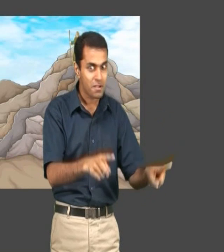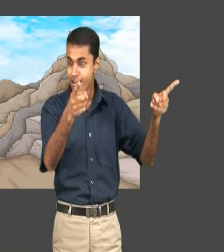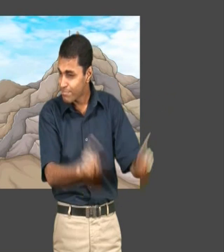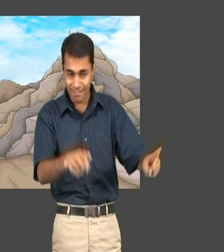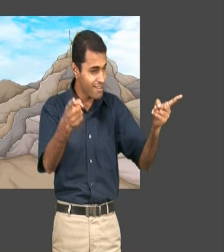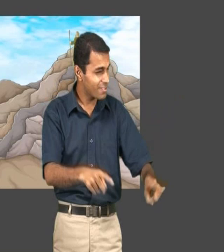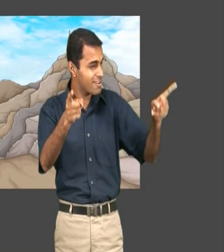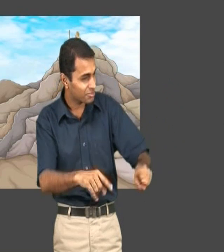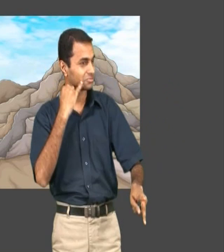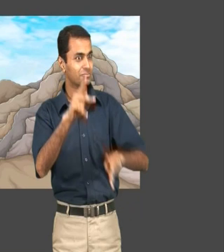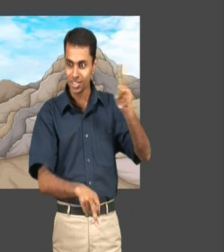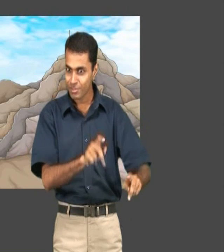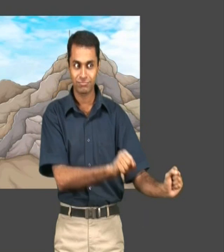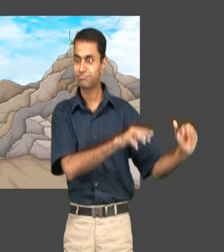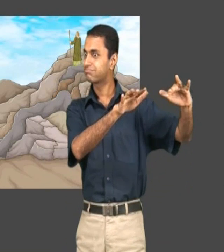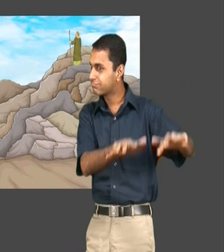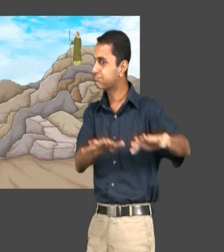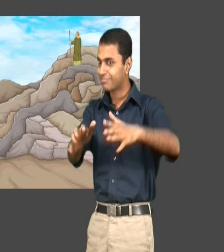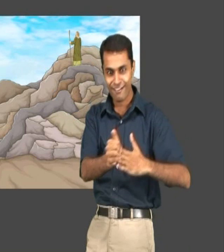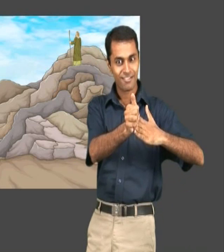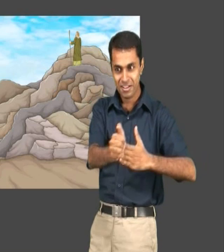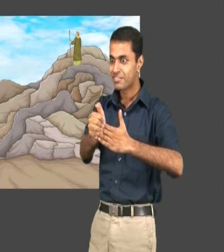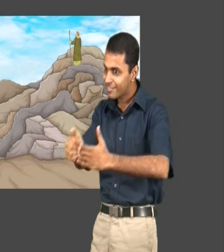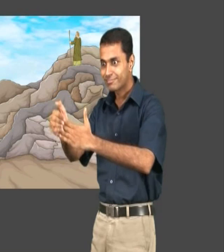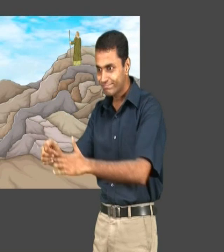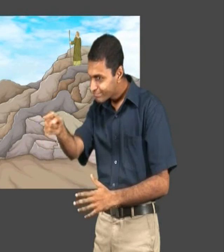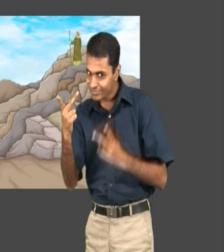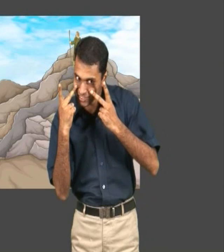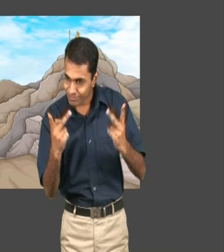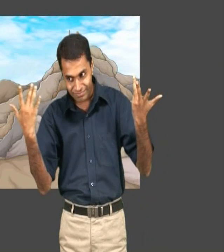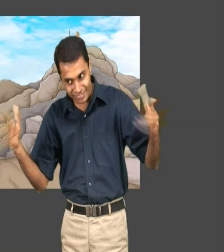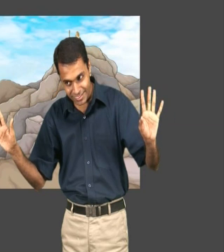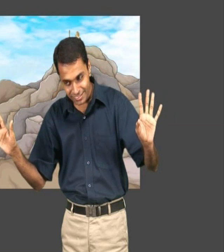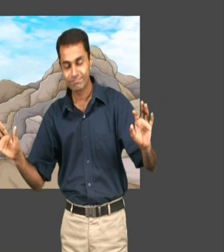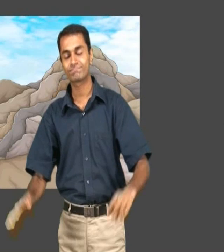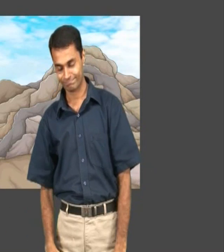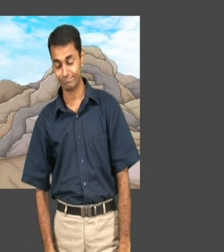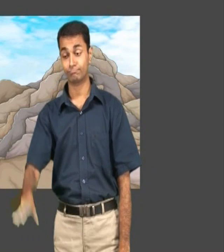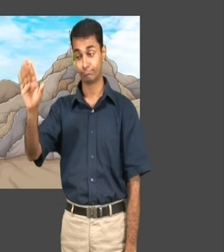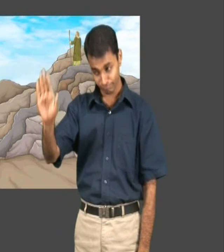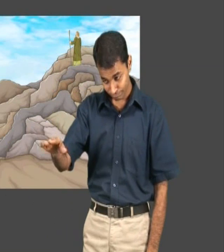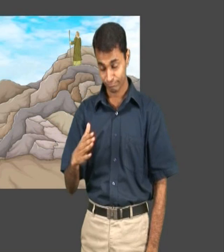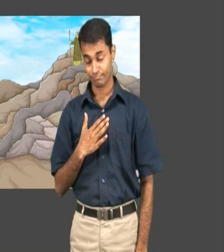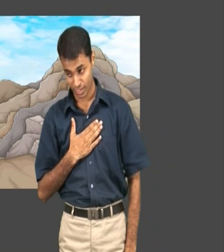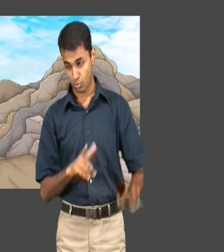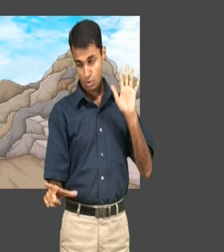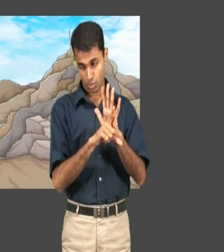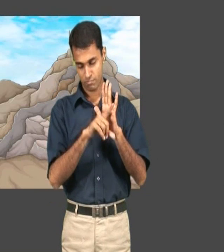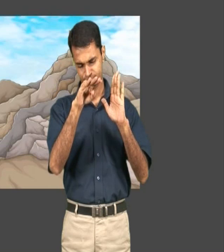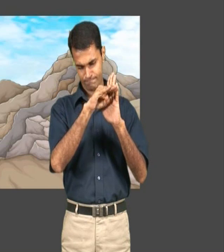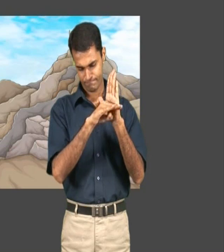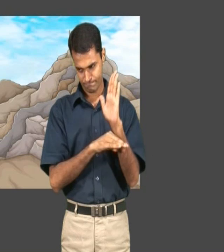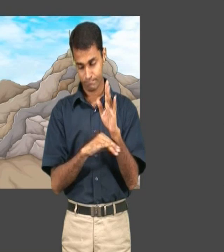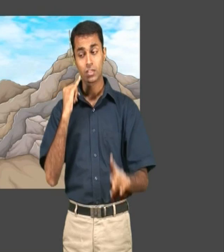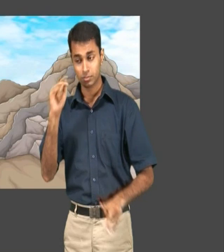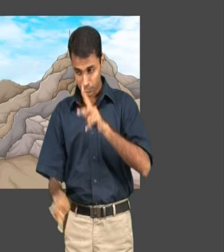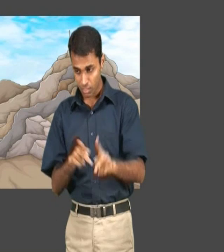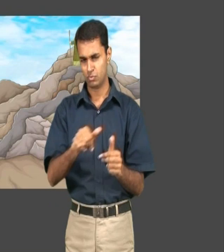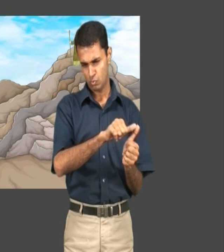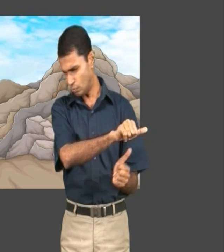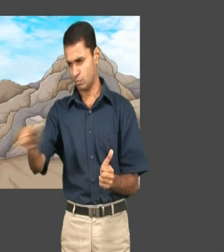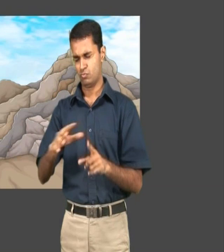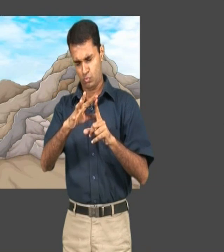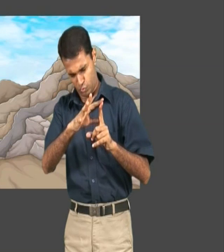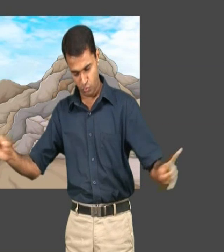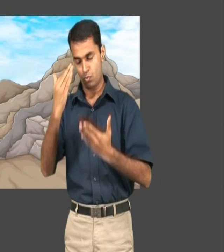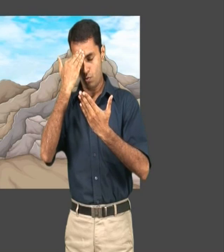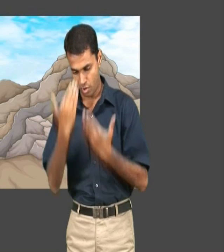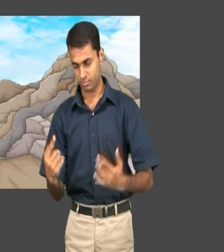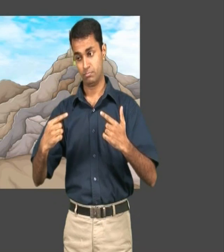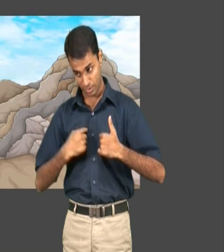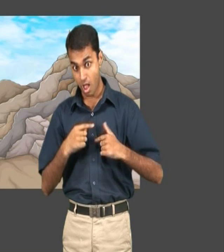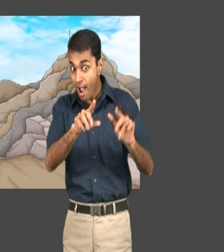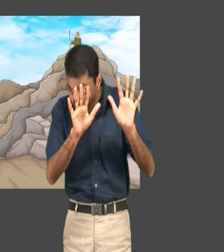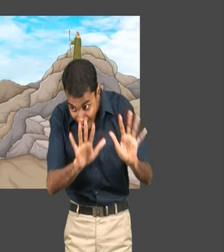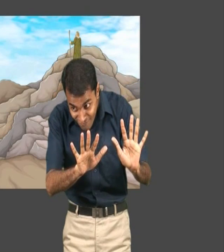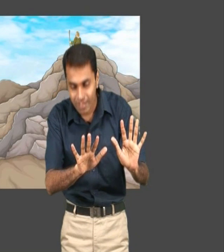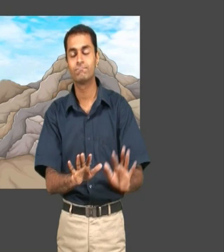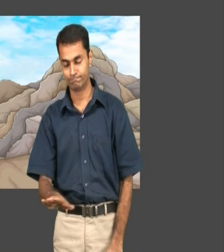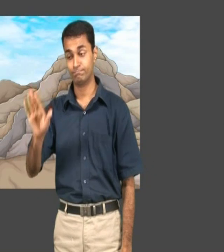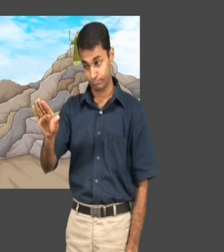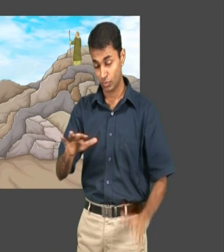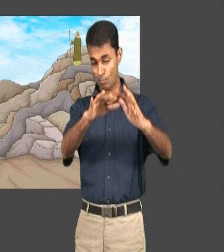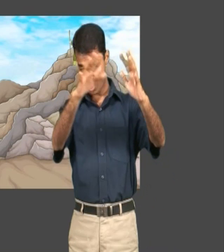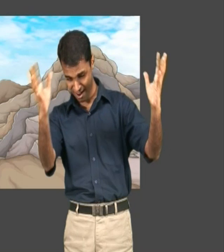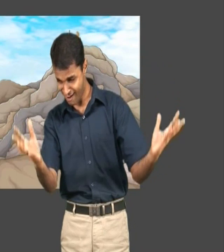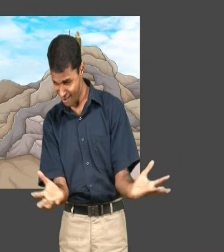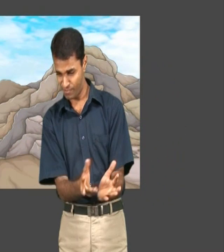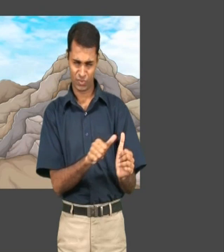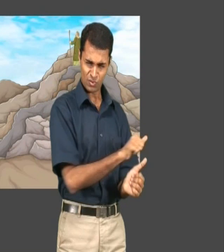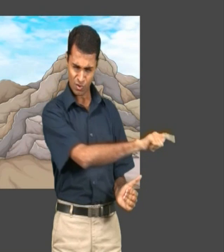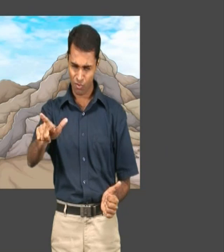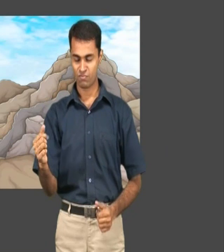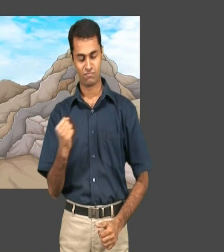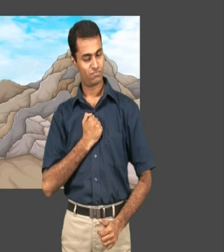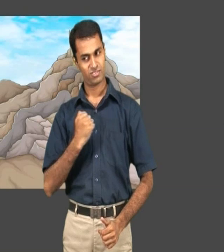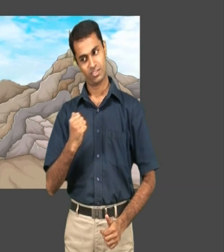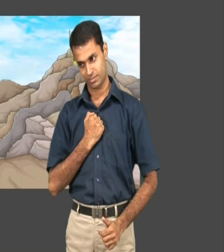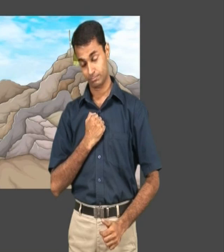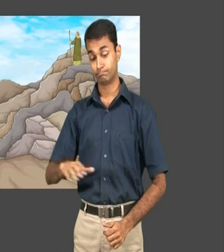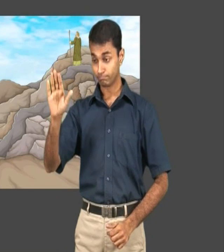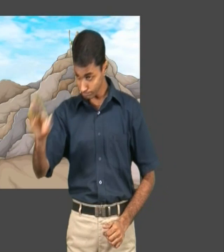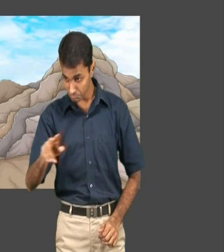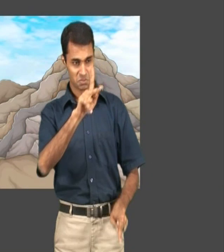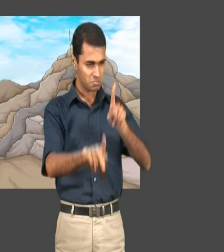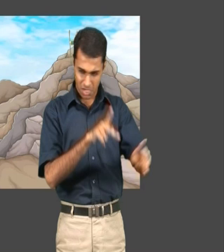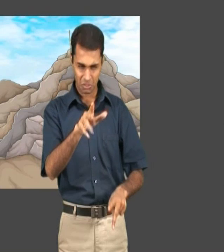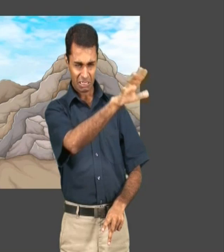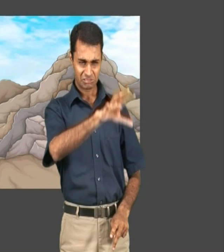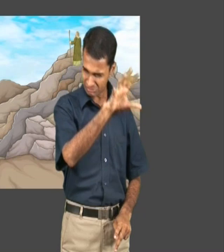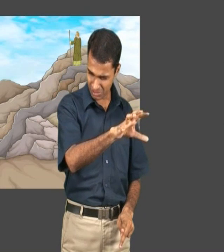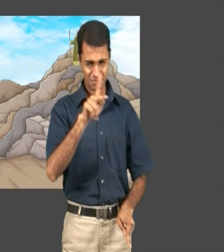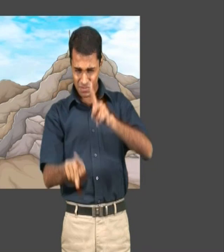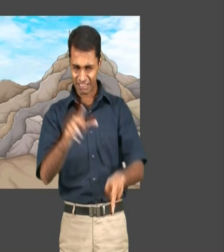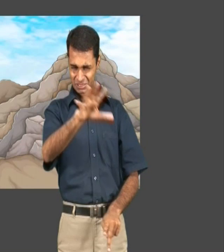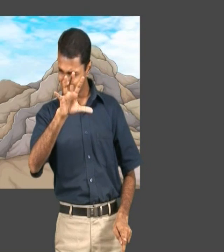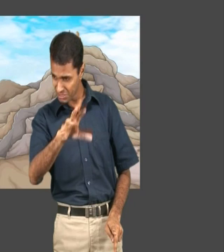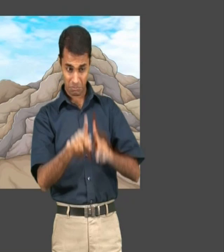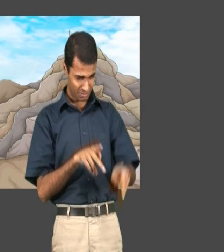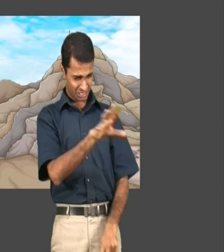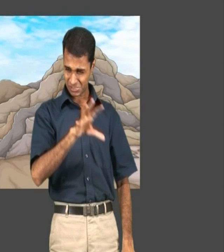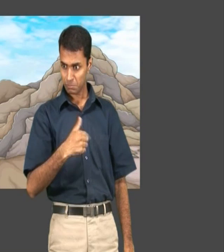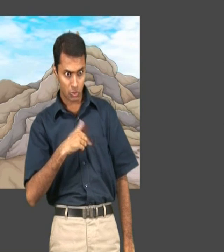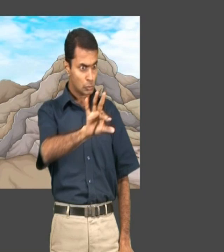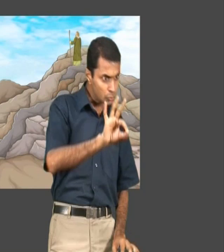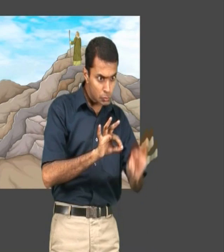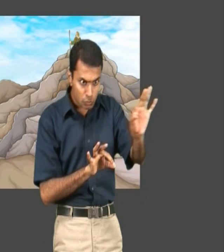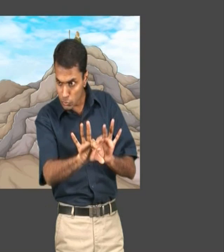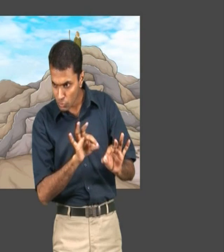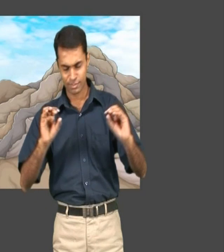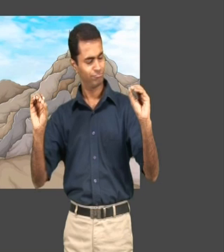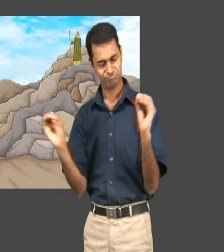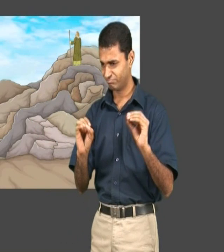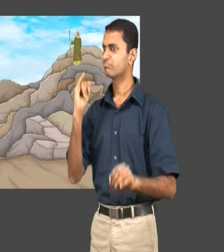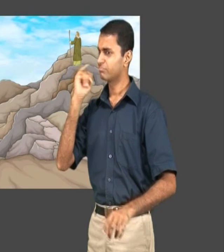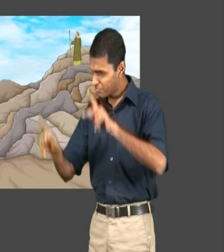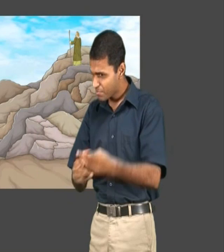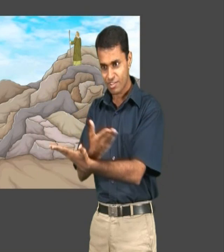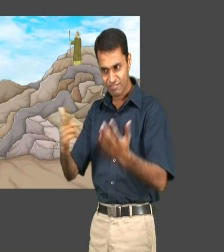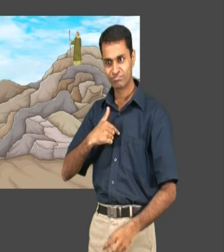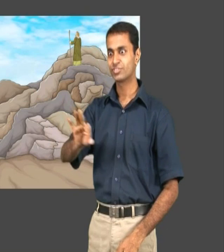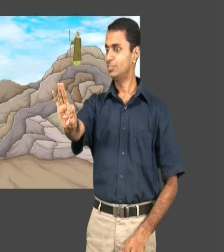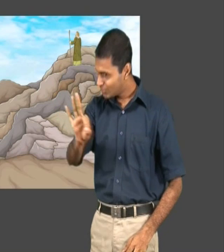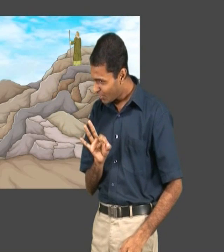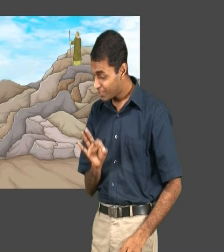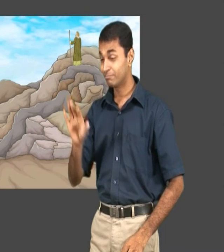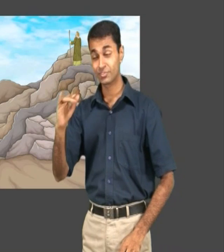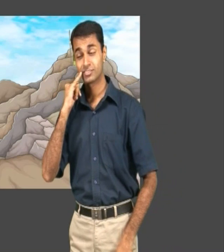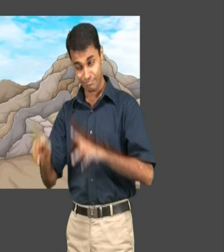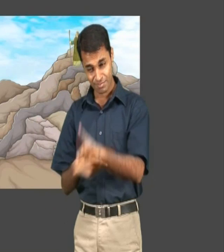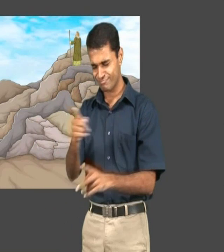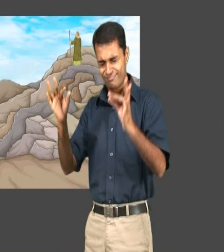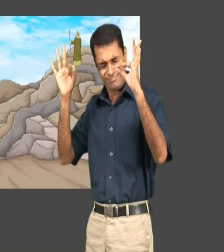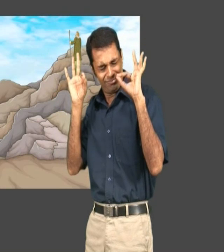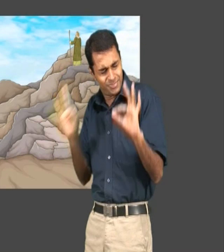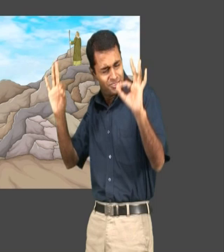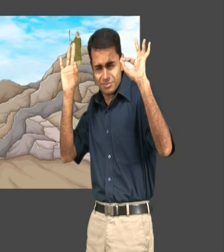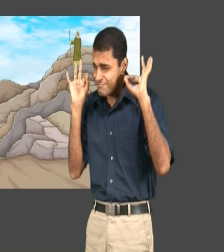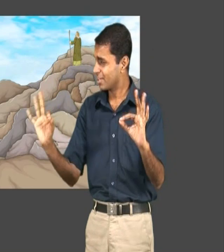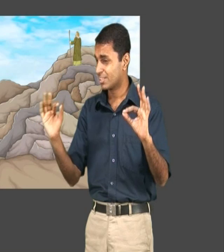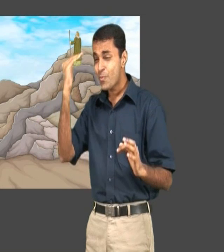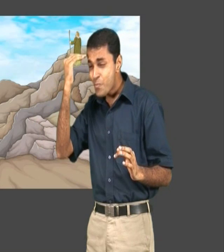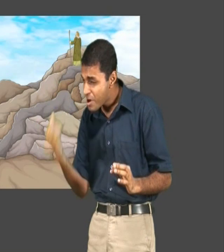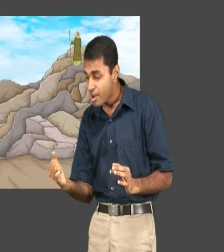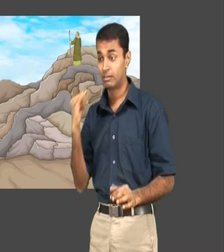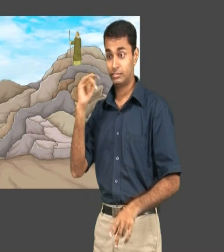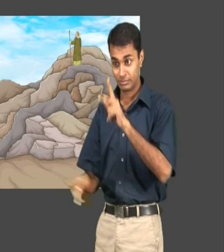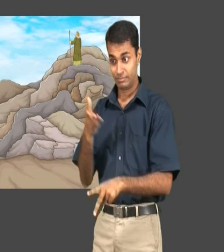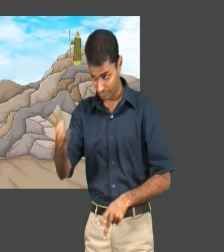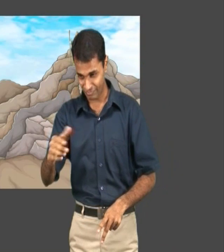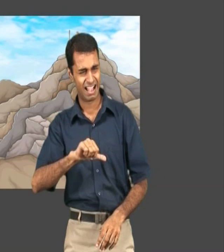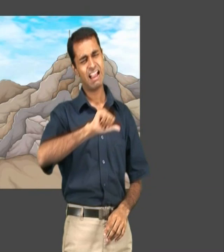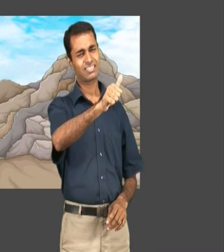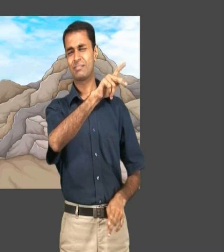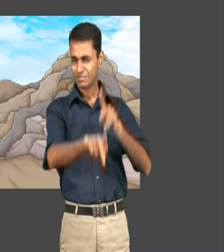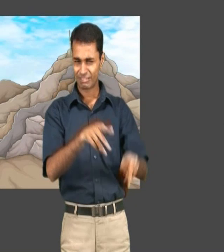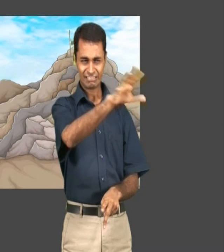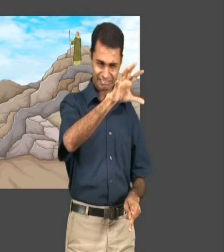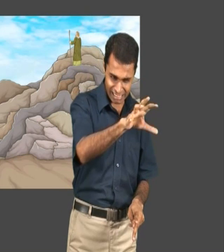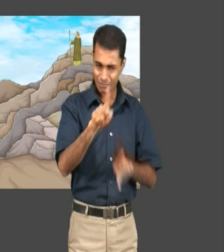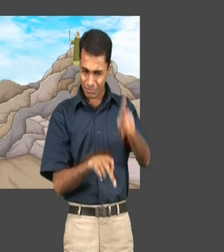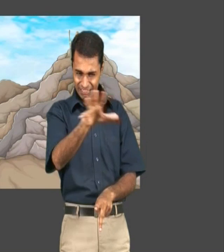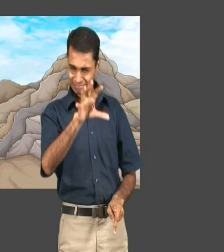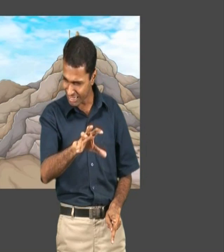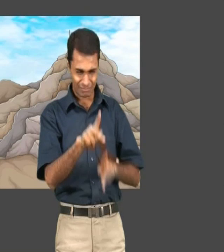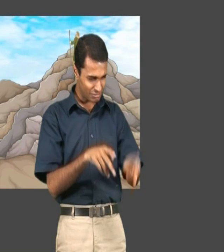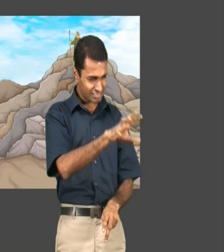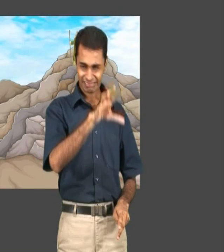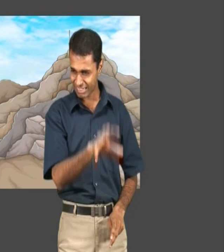Now if you will indeed obey My voice and keep My covenant, you will be My treasured possession out of all the nations—for the whole earth is Mine.